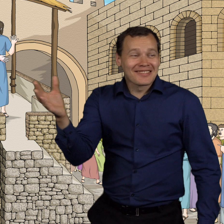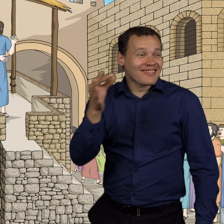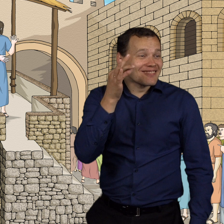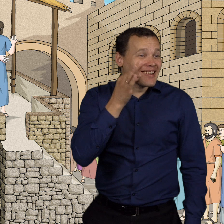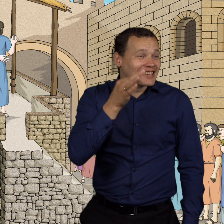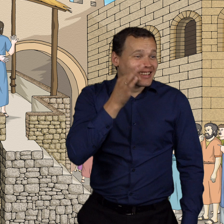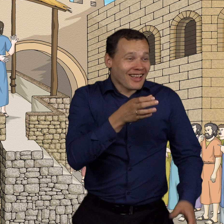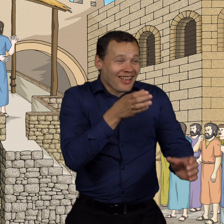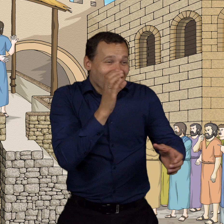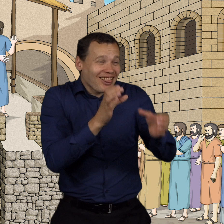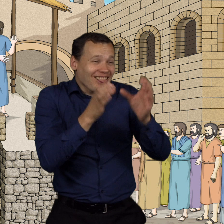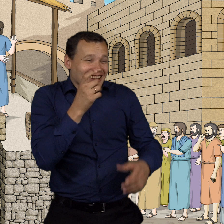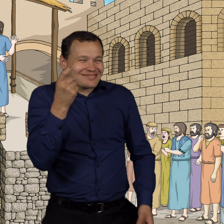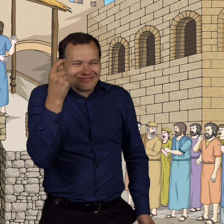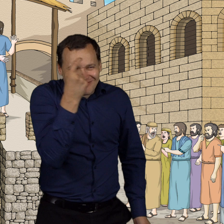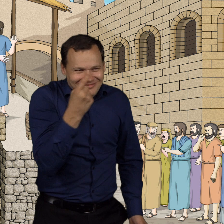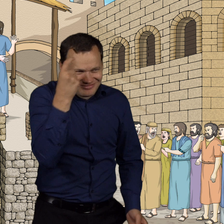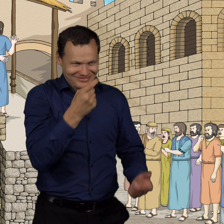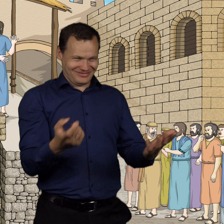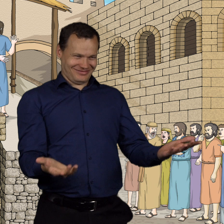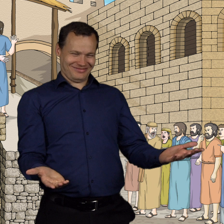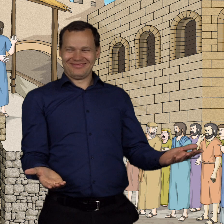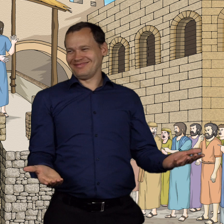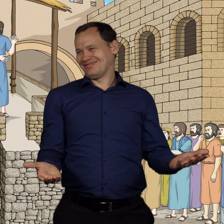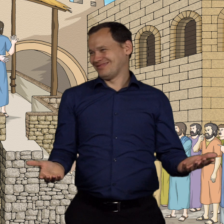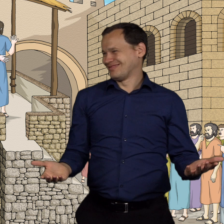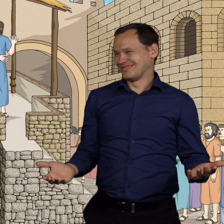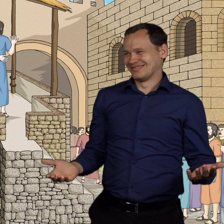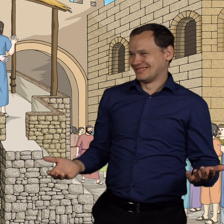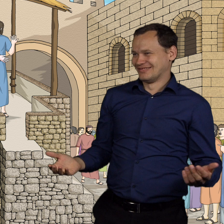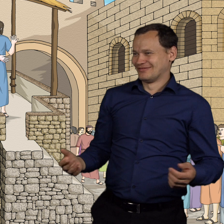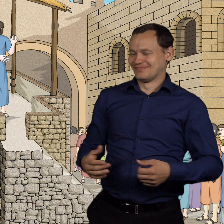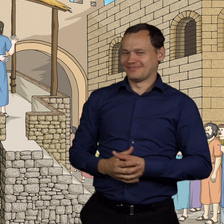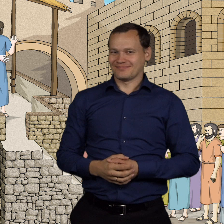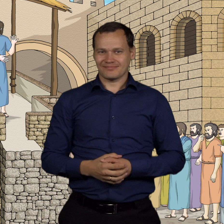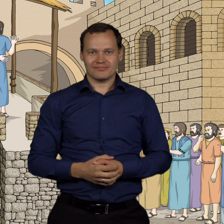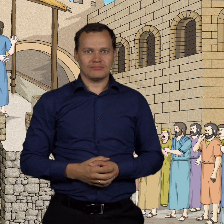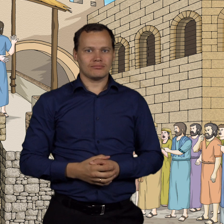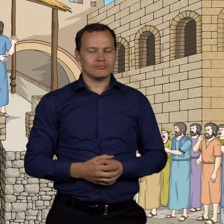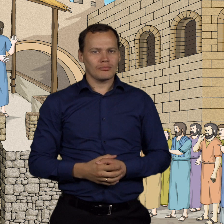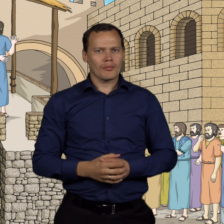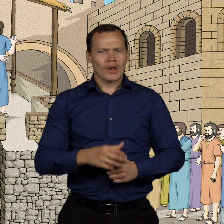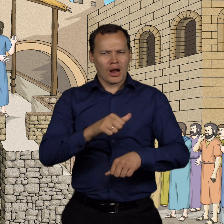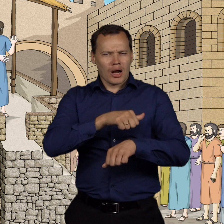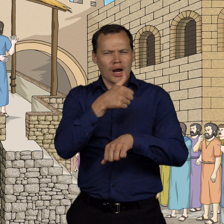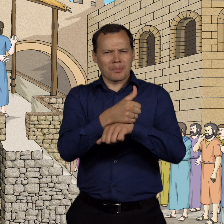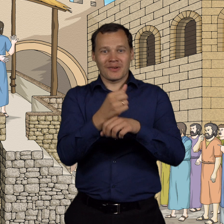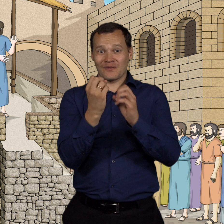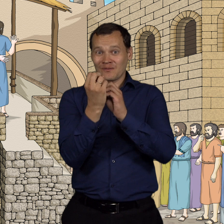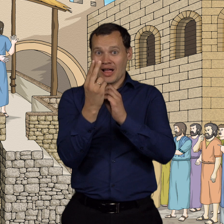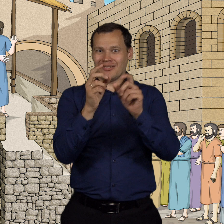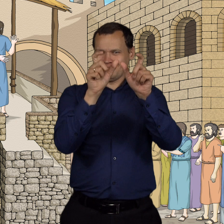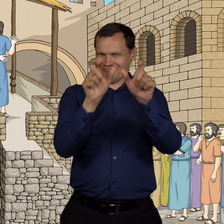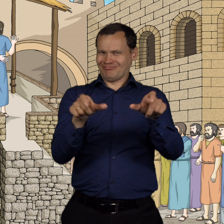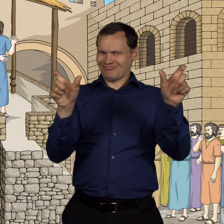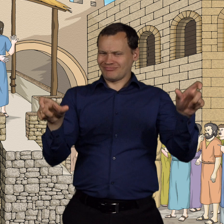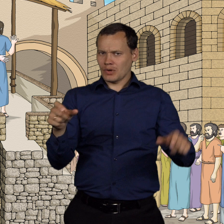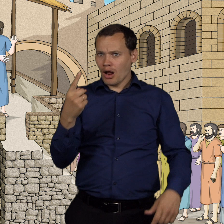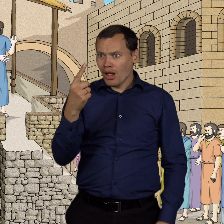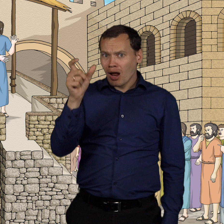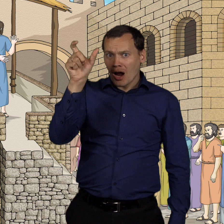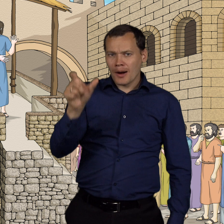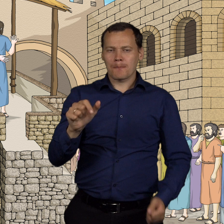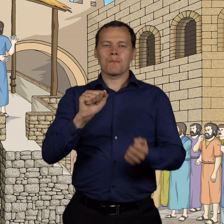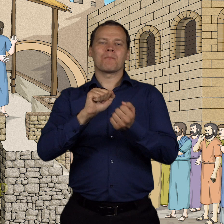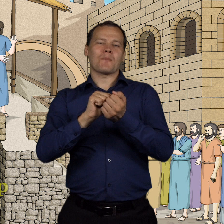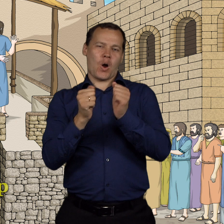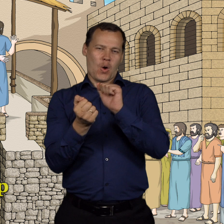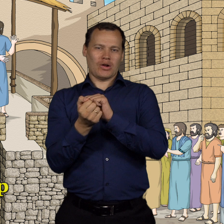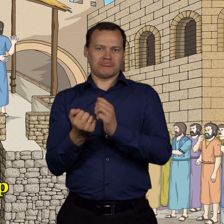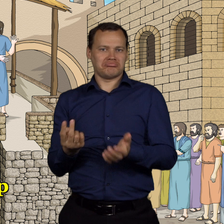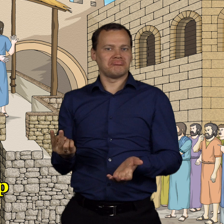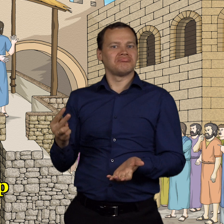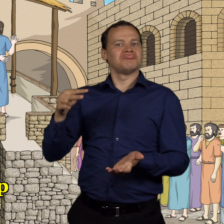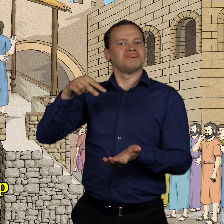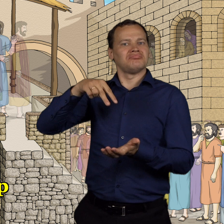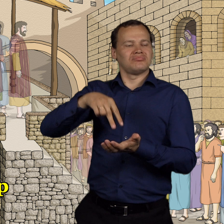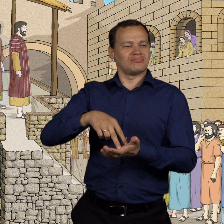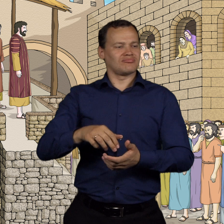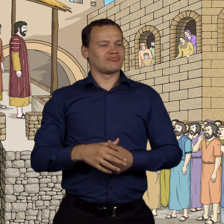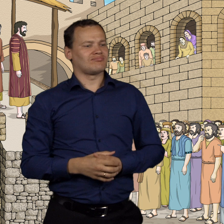But others mocked them and said, “They are drunk on new wine!”